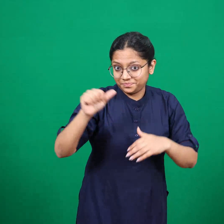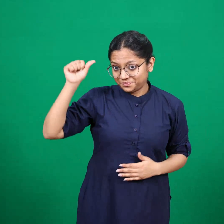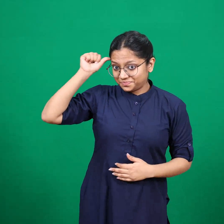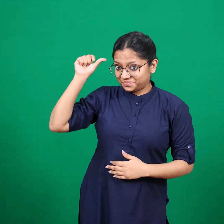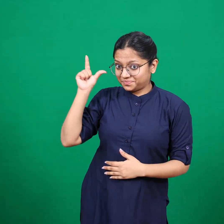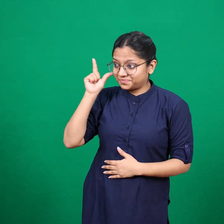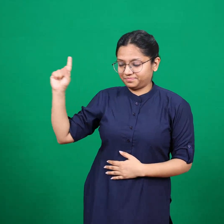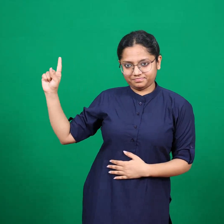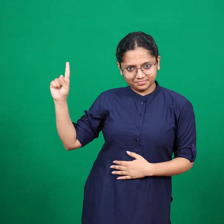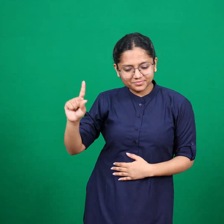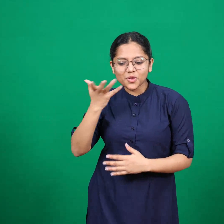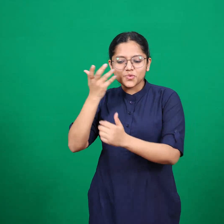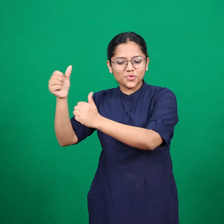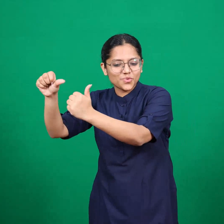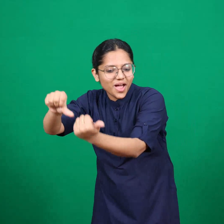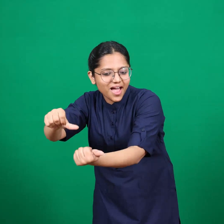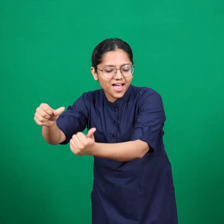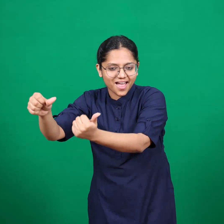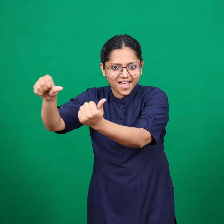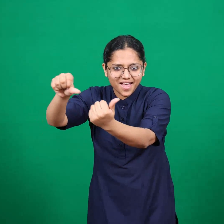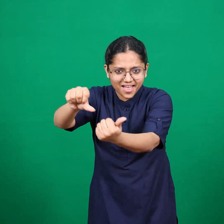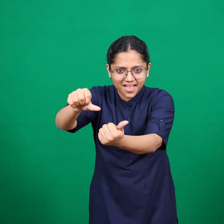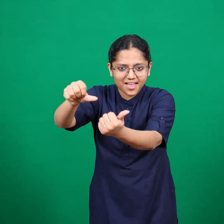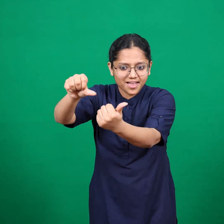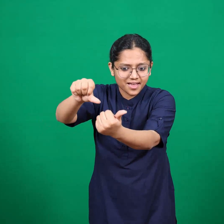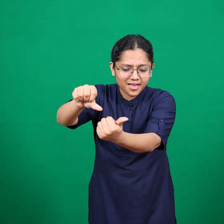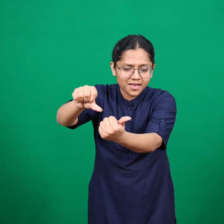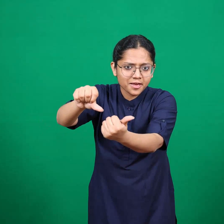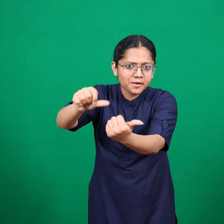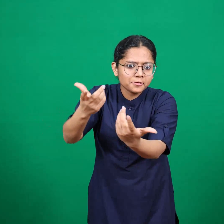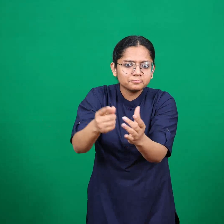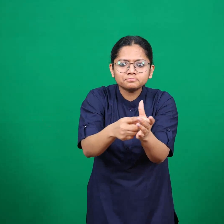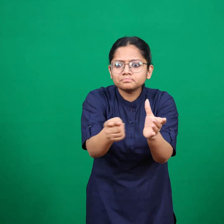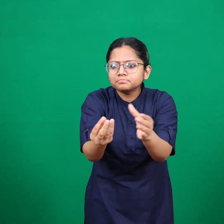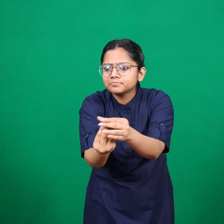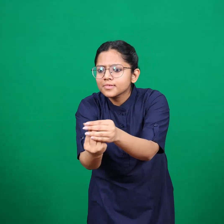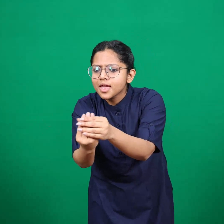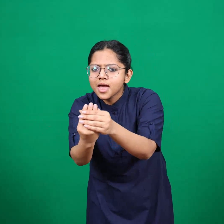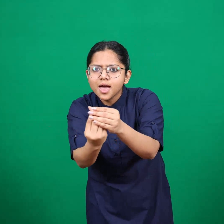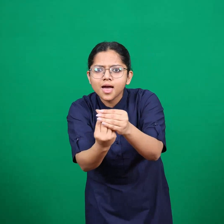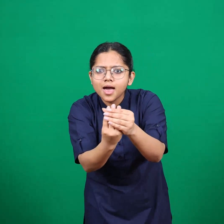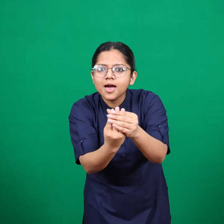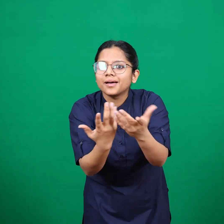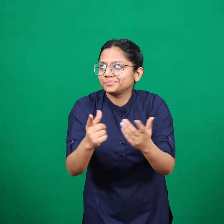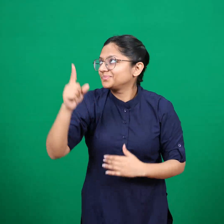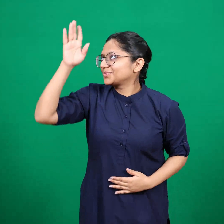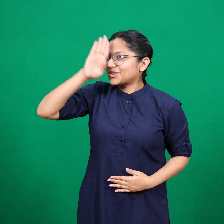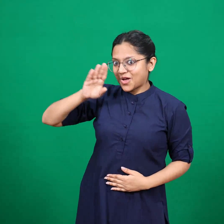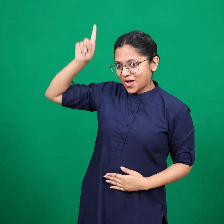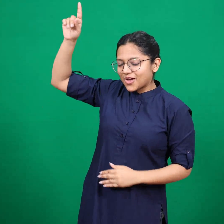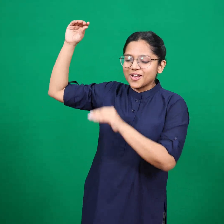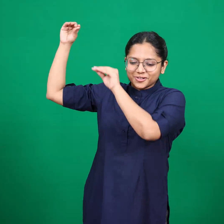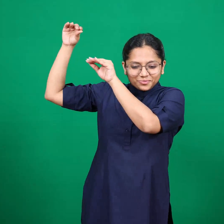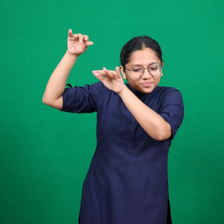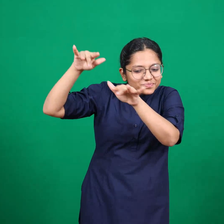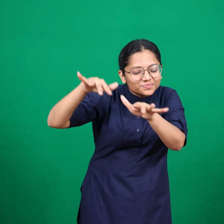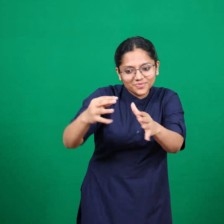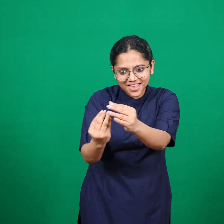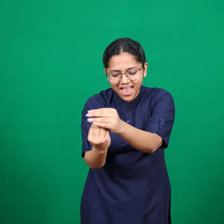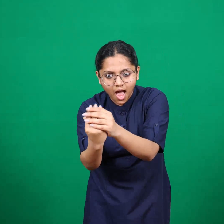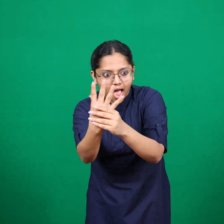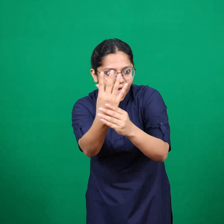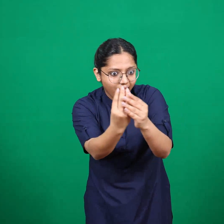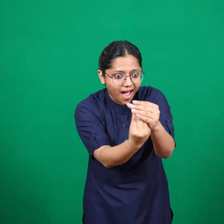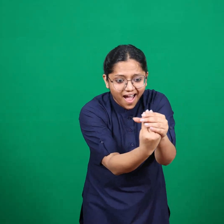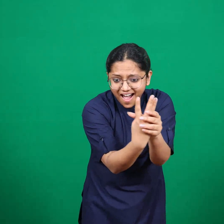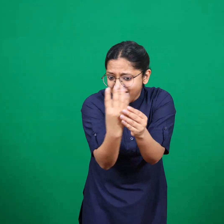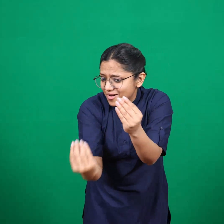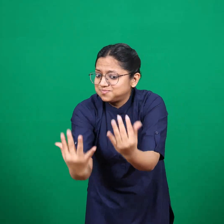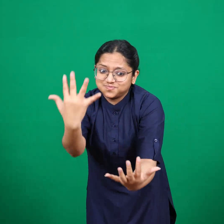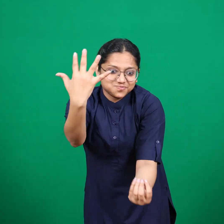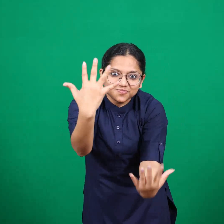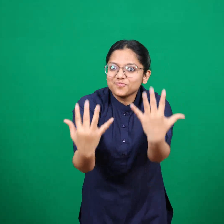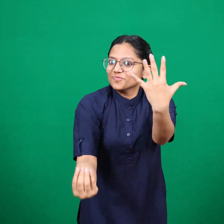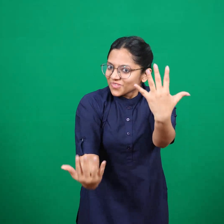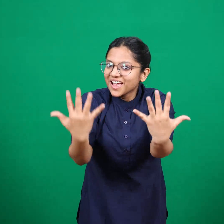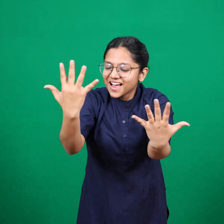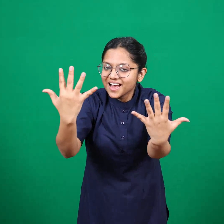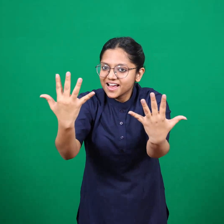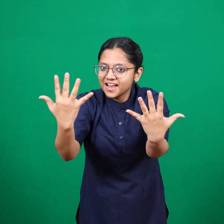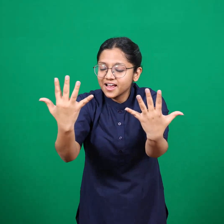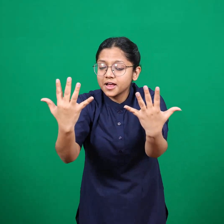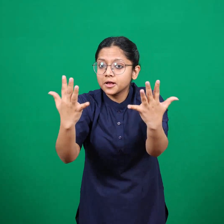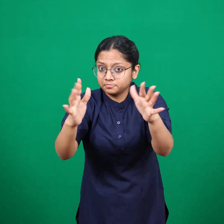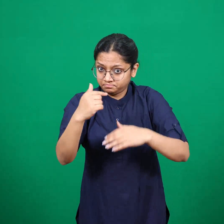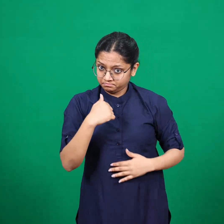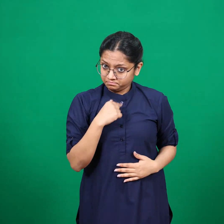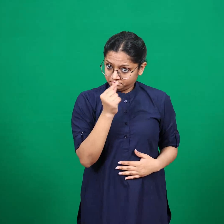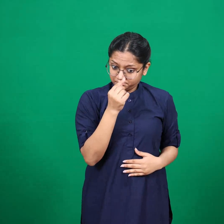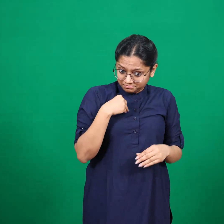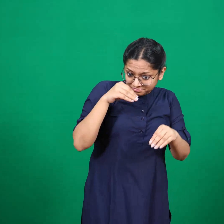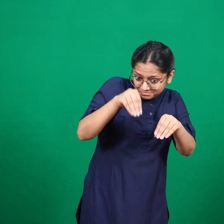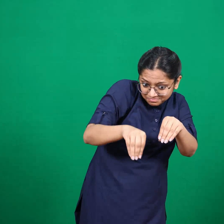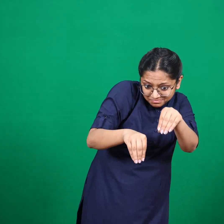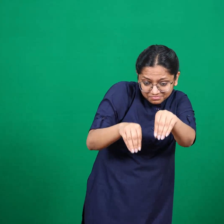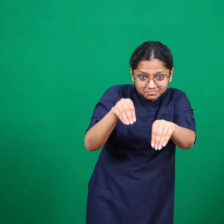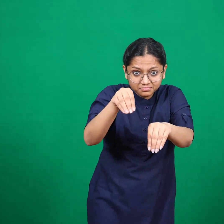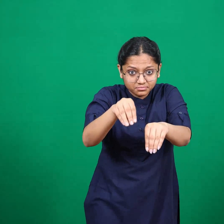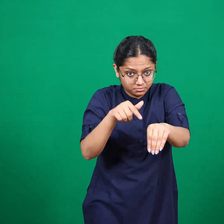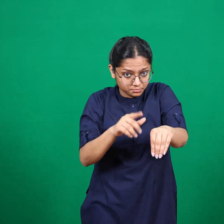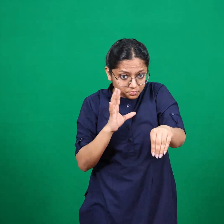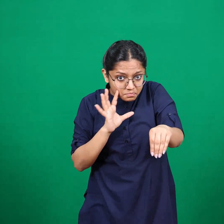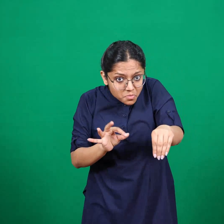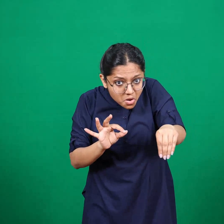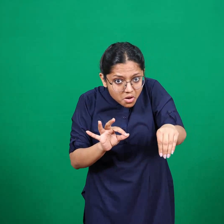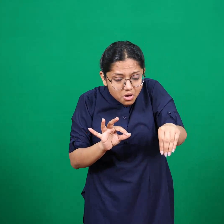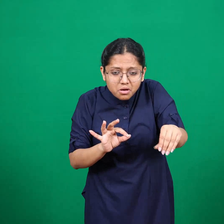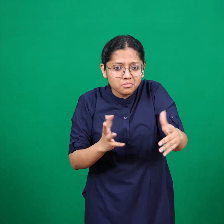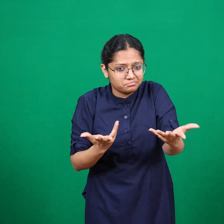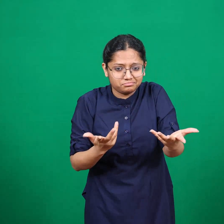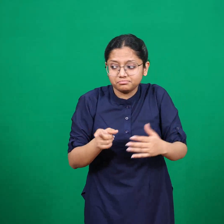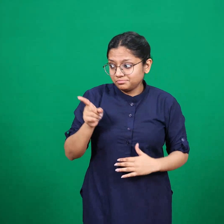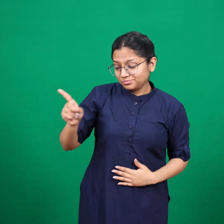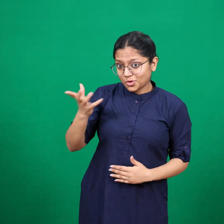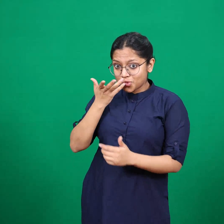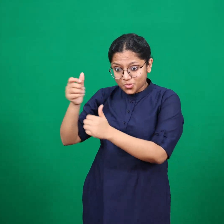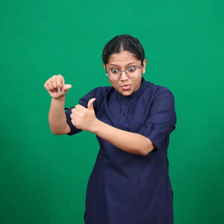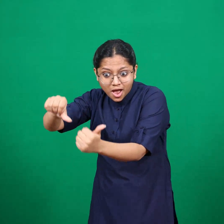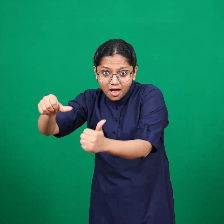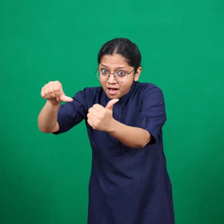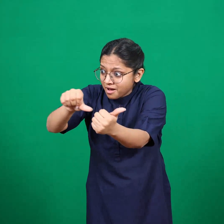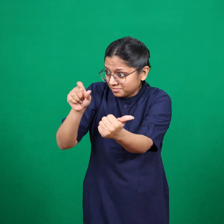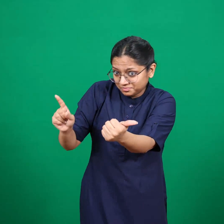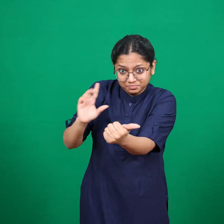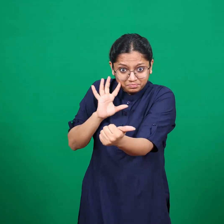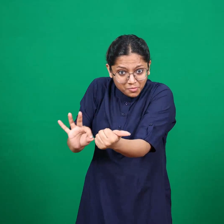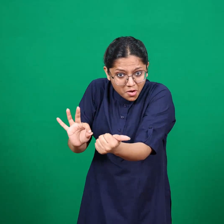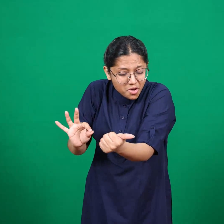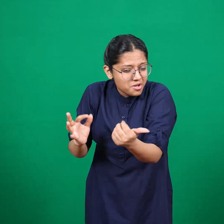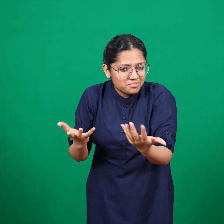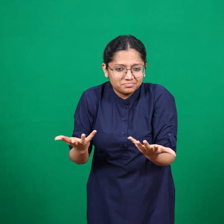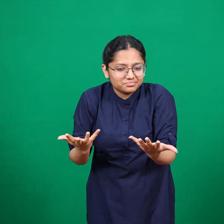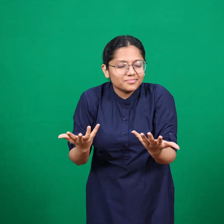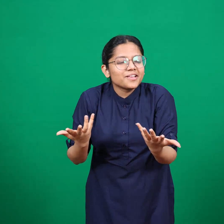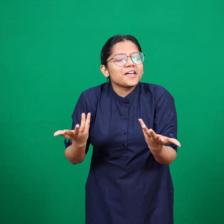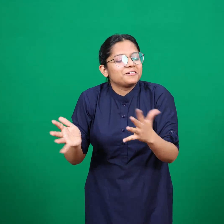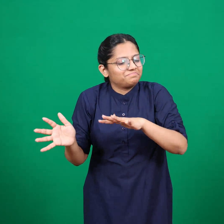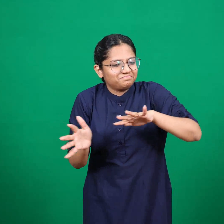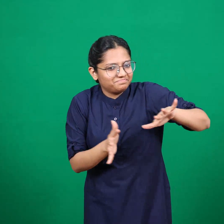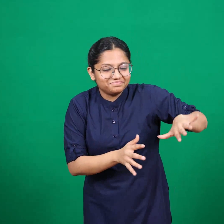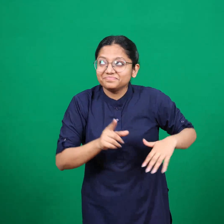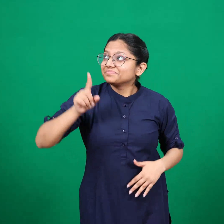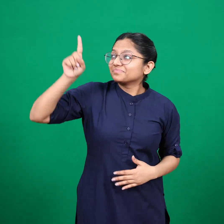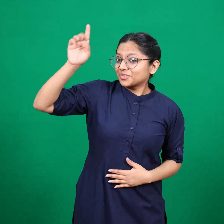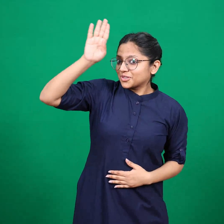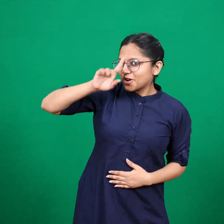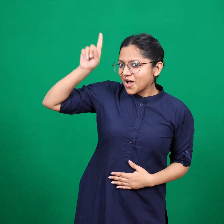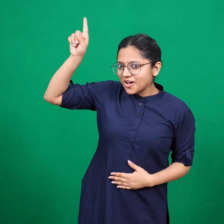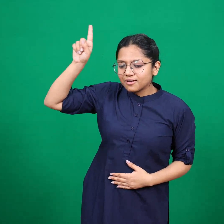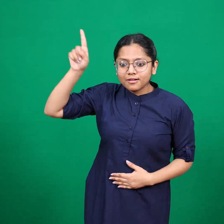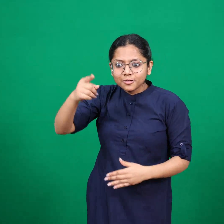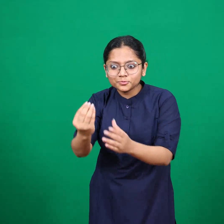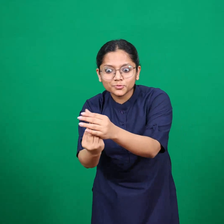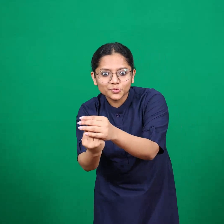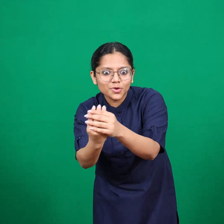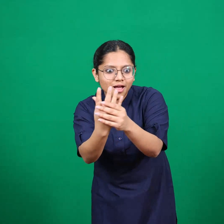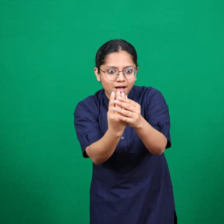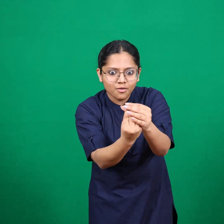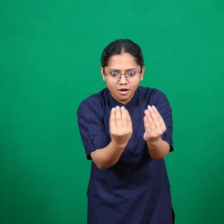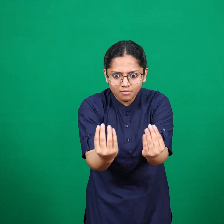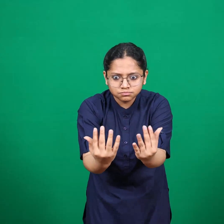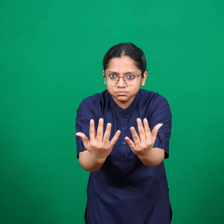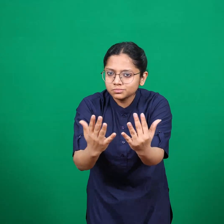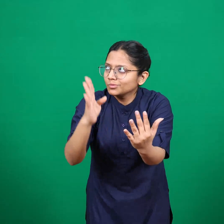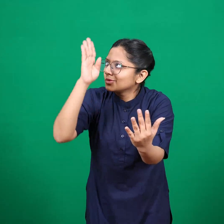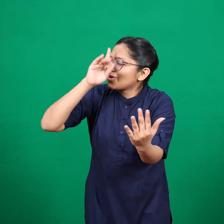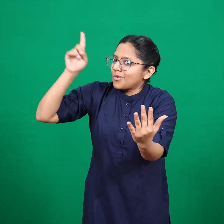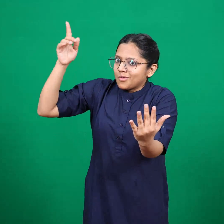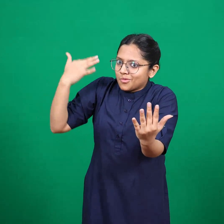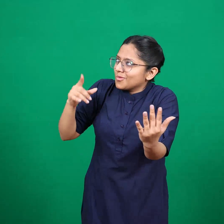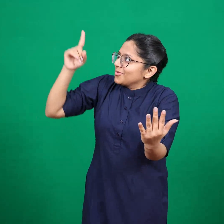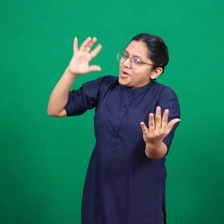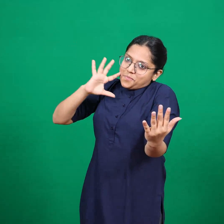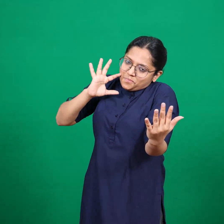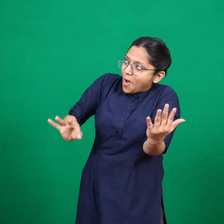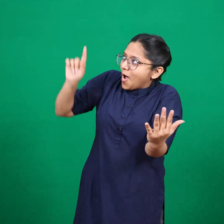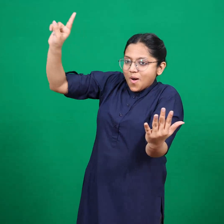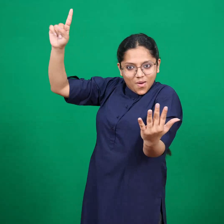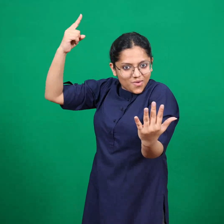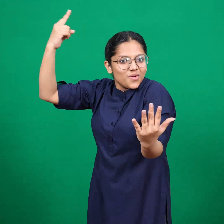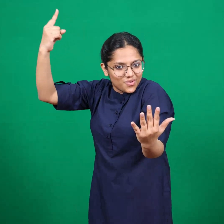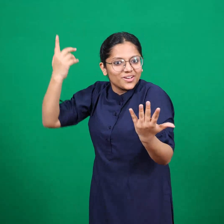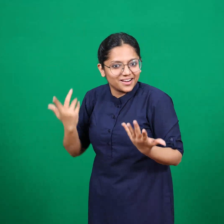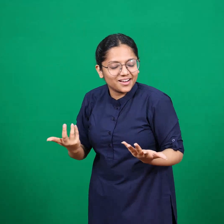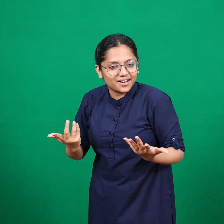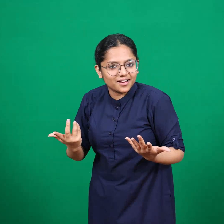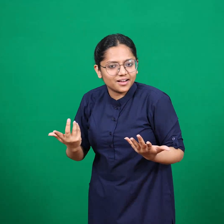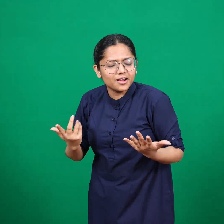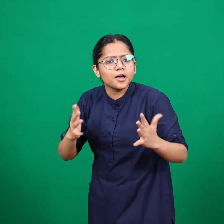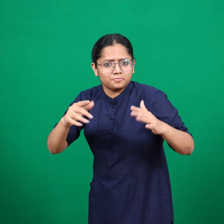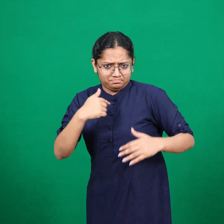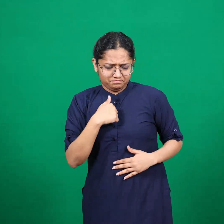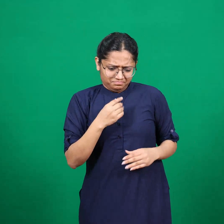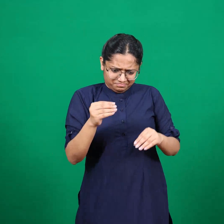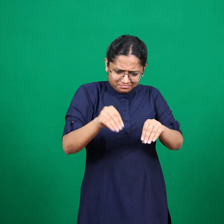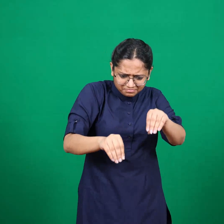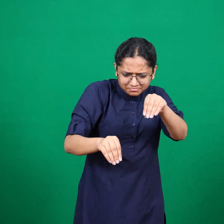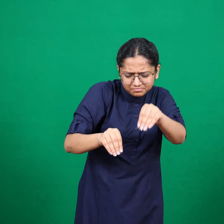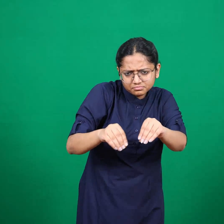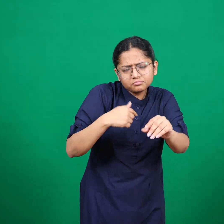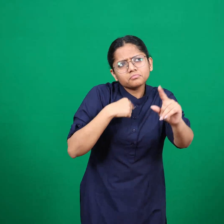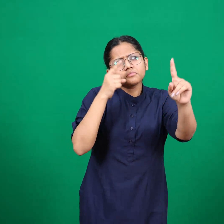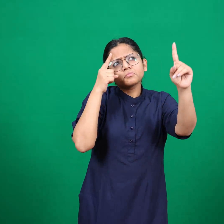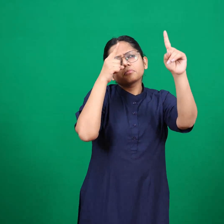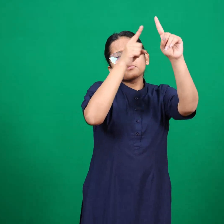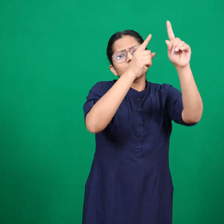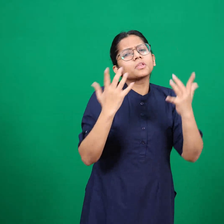So neither he who plants nor he who waters is anything, but only God, who makes things grow.